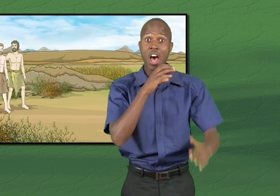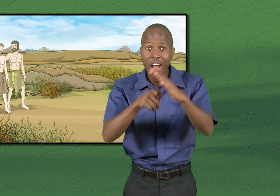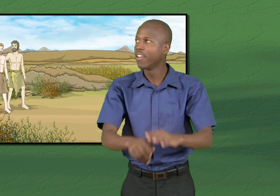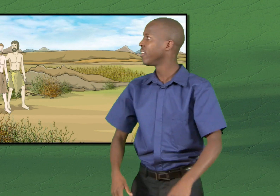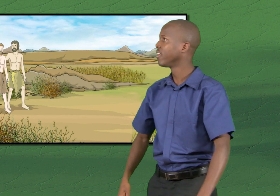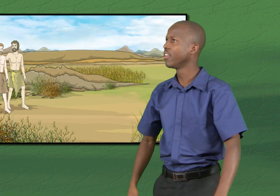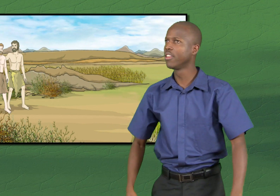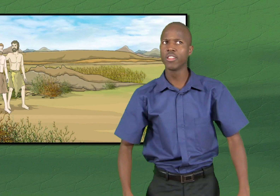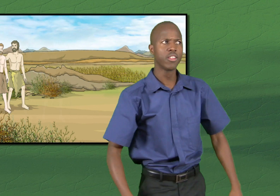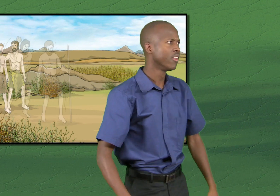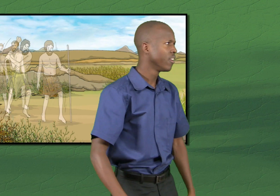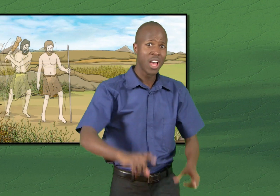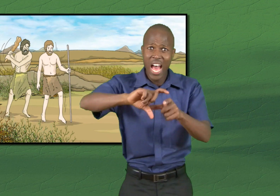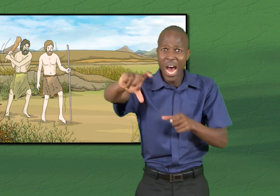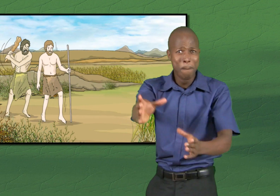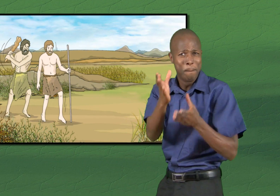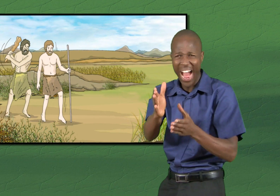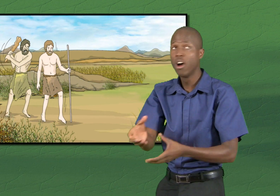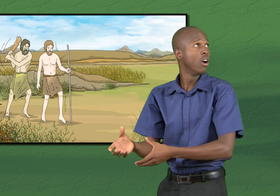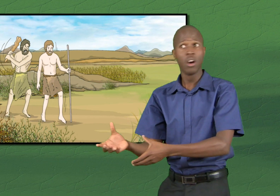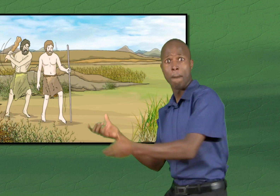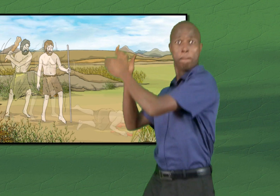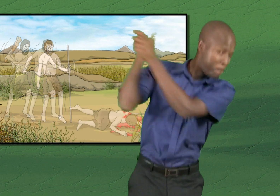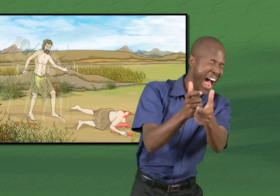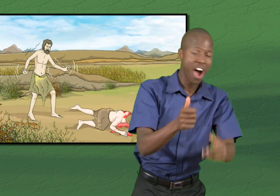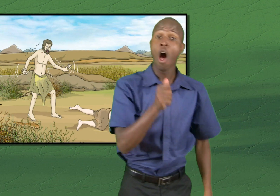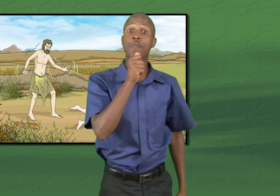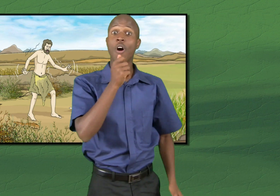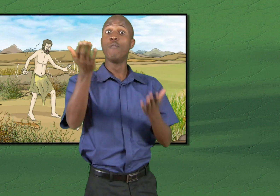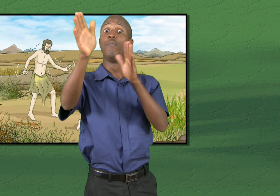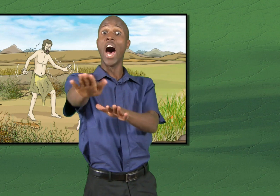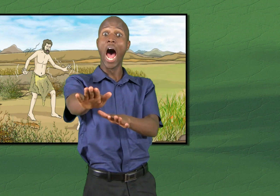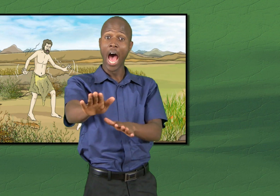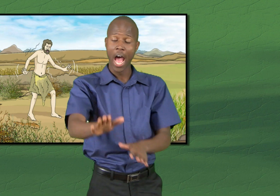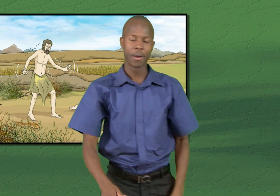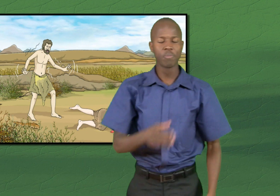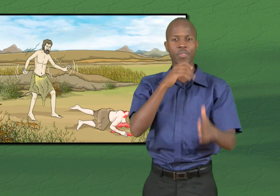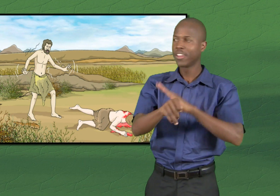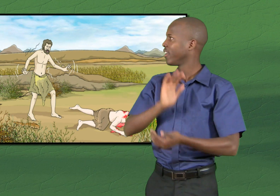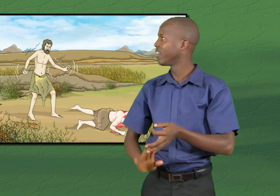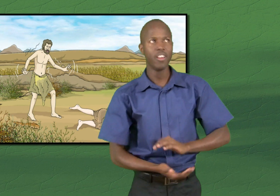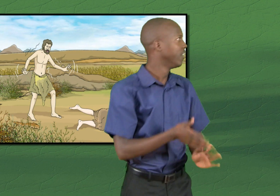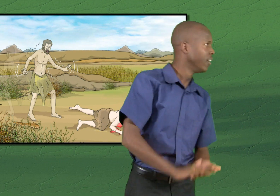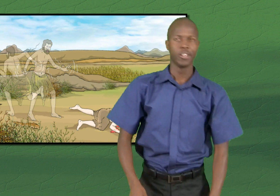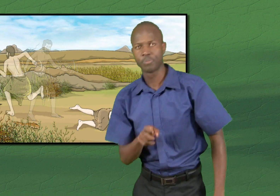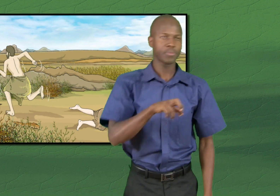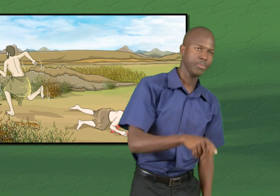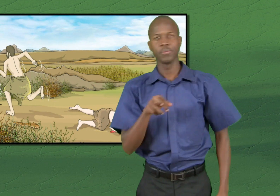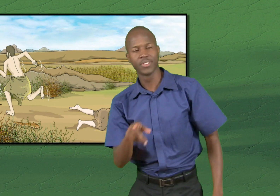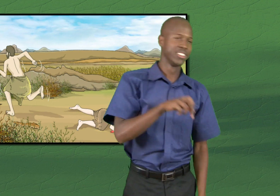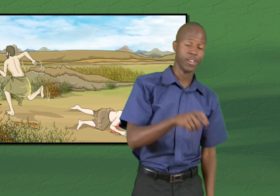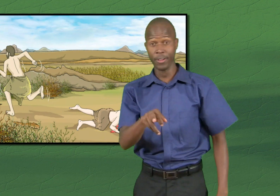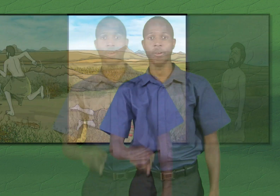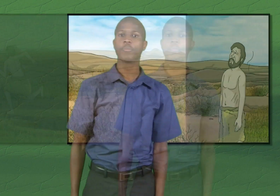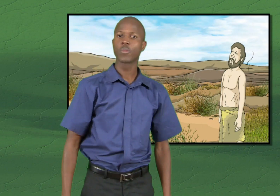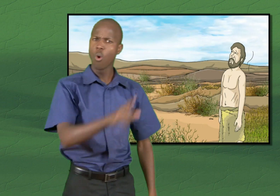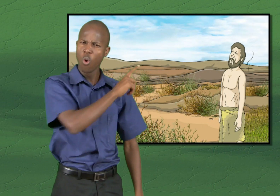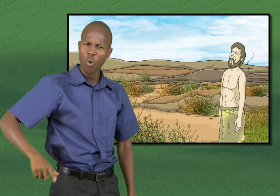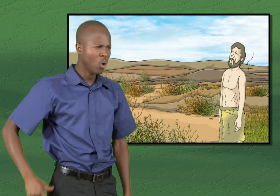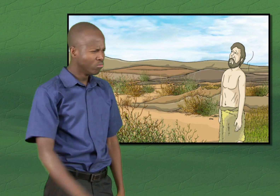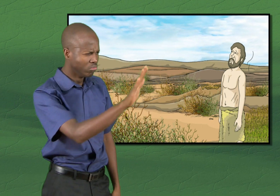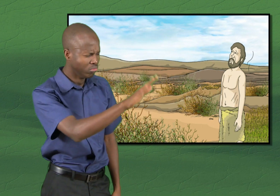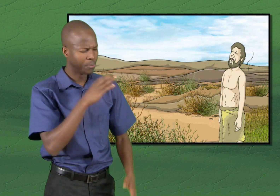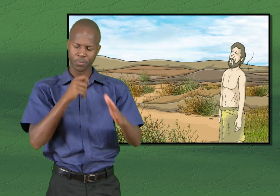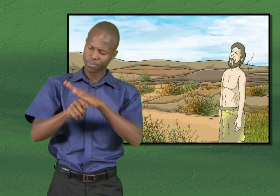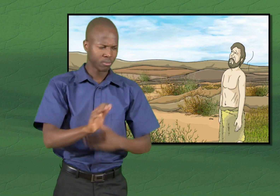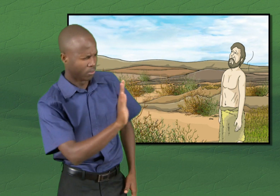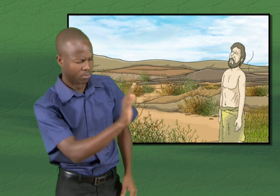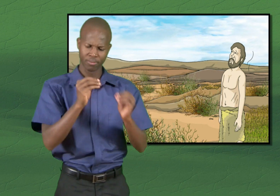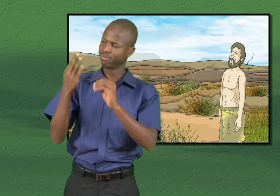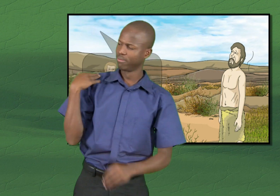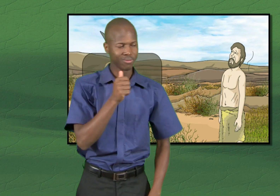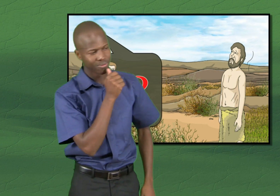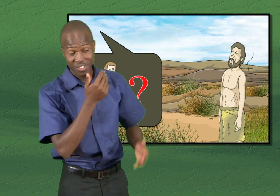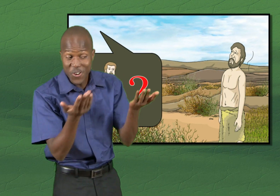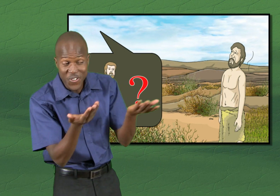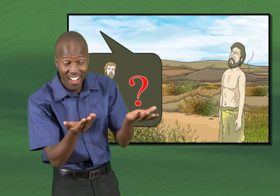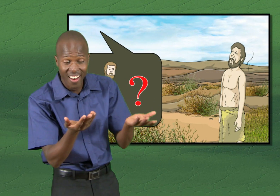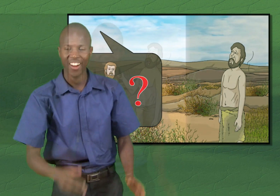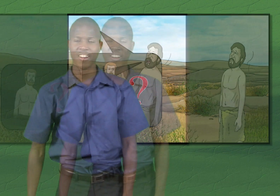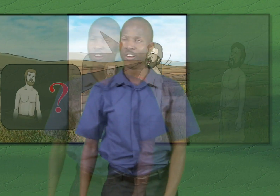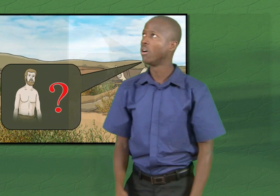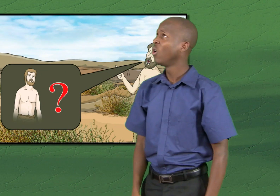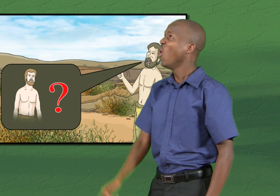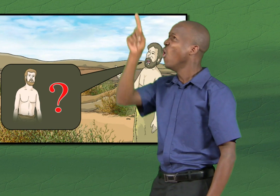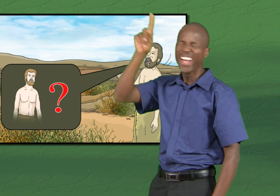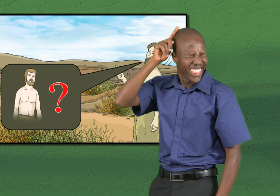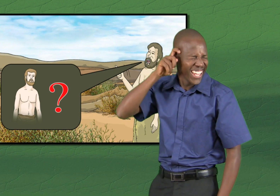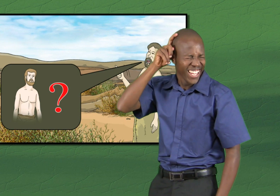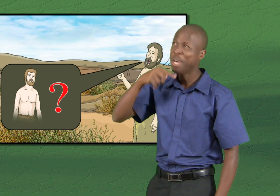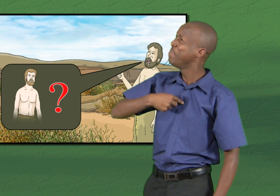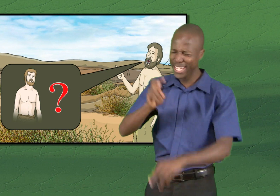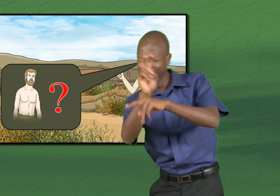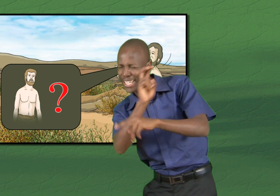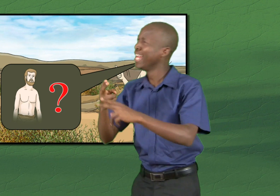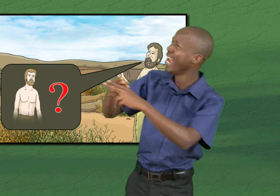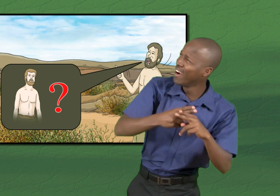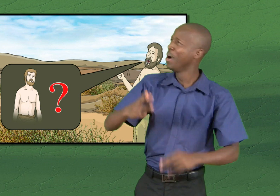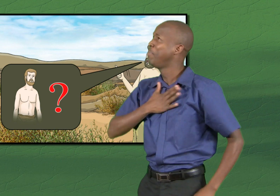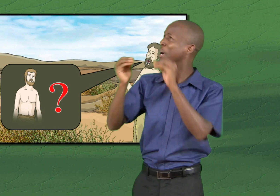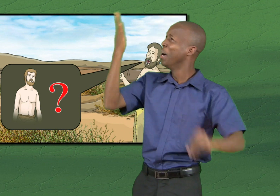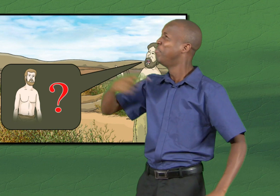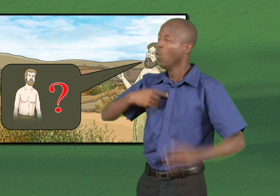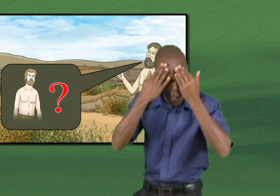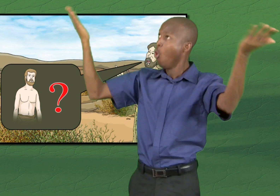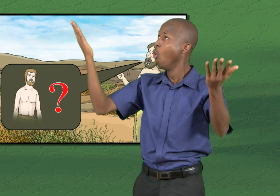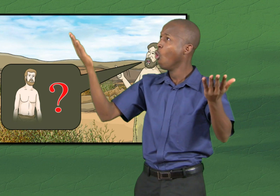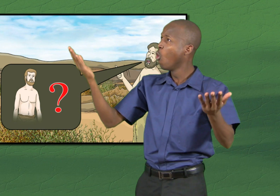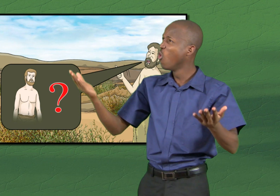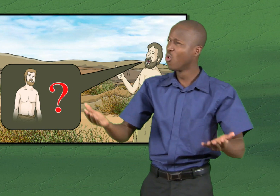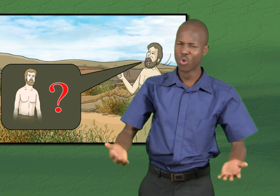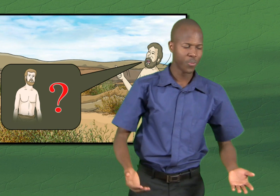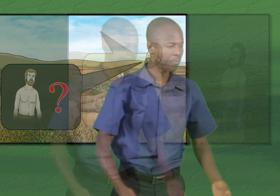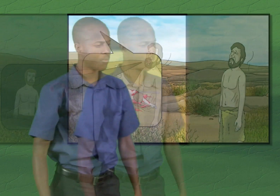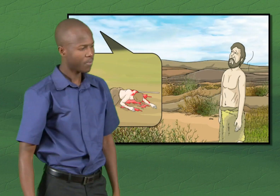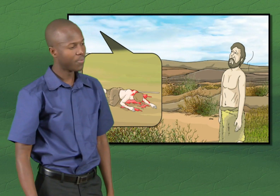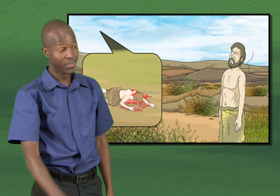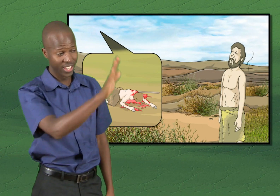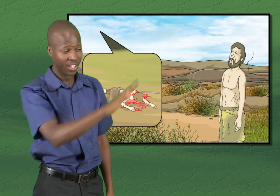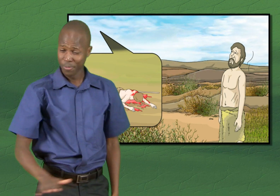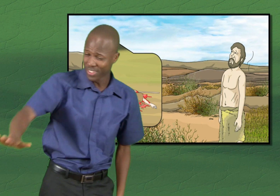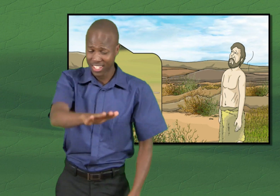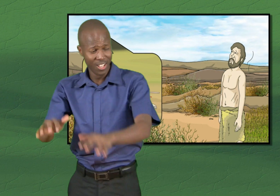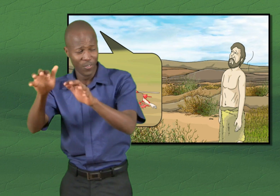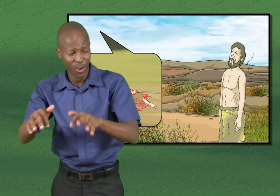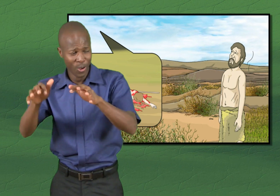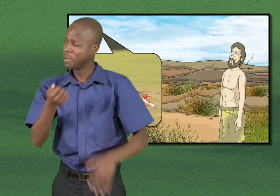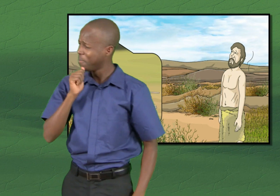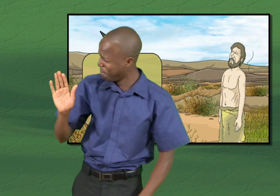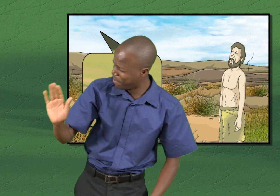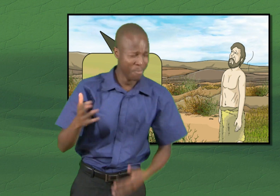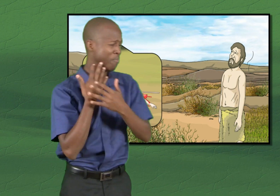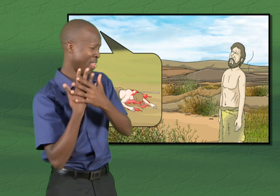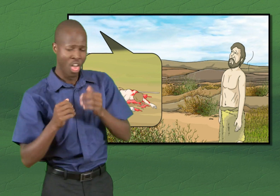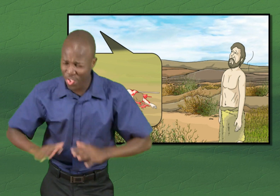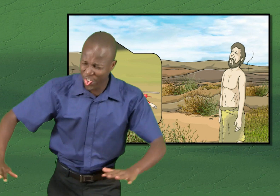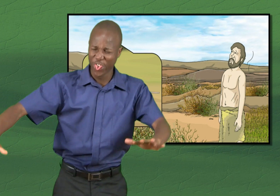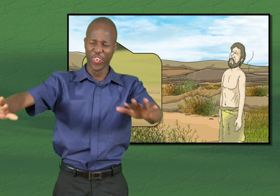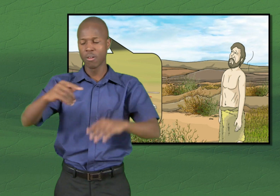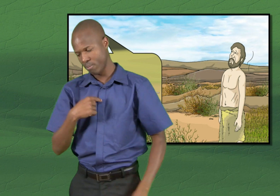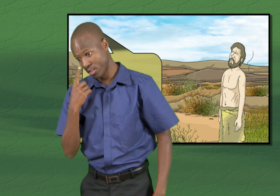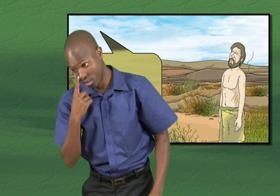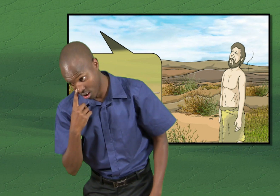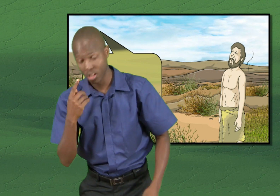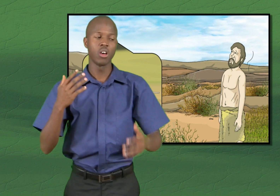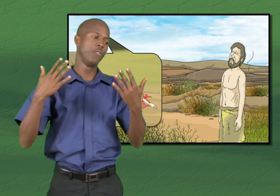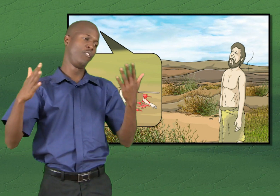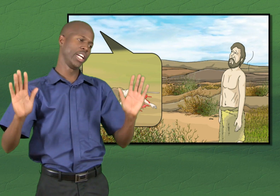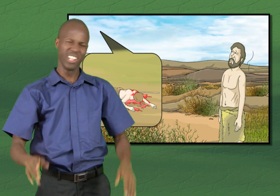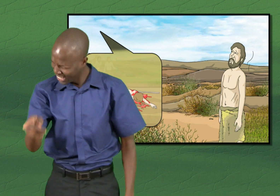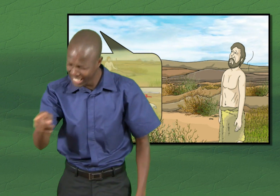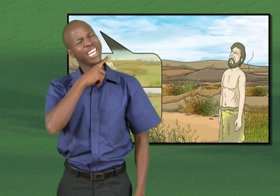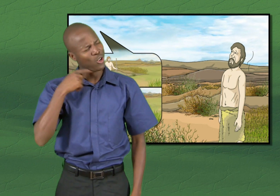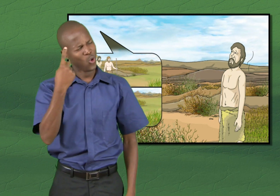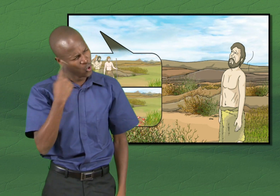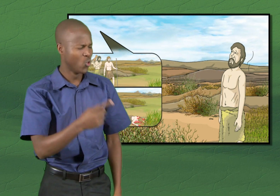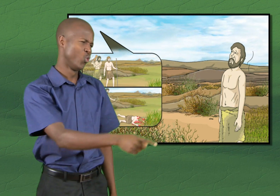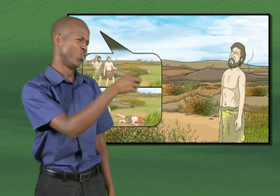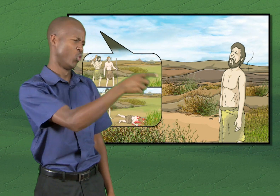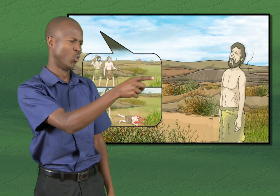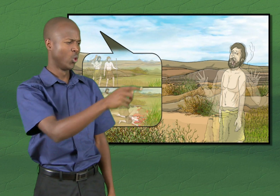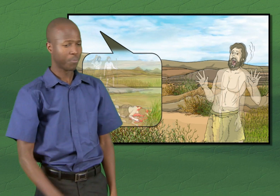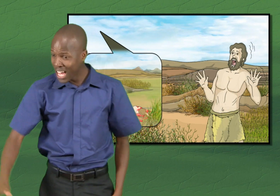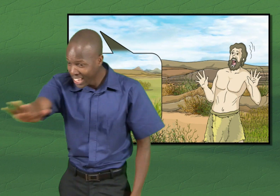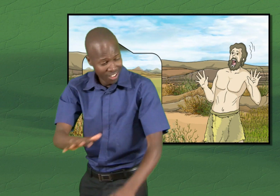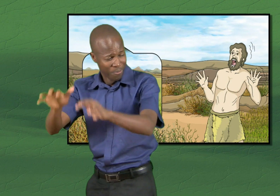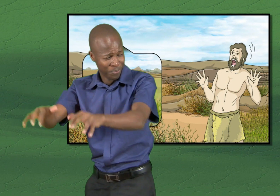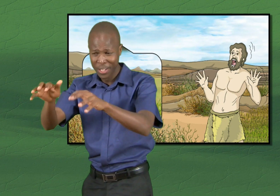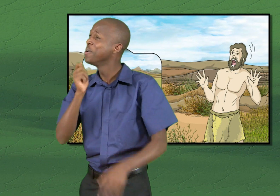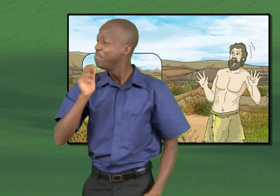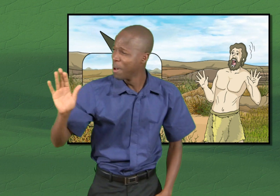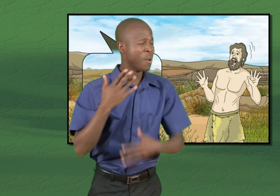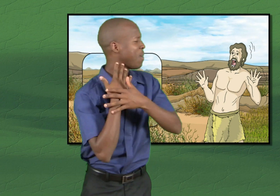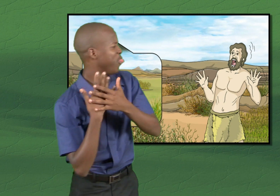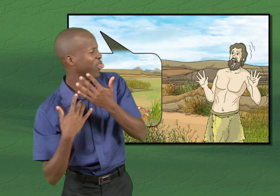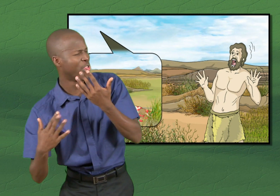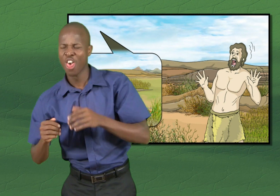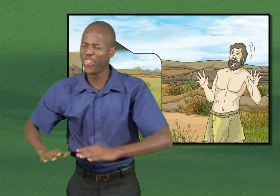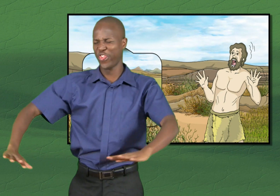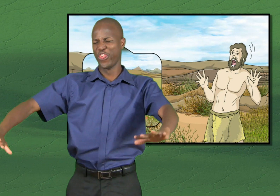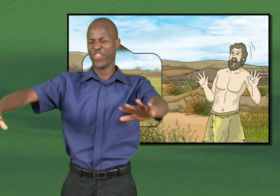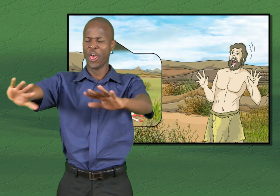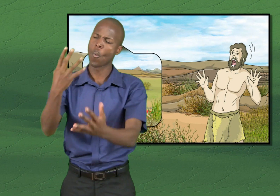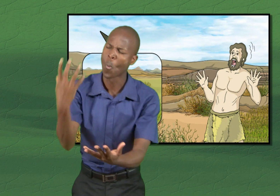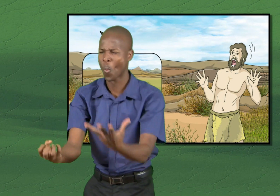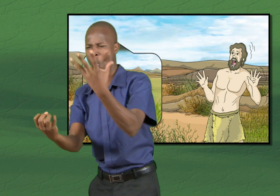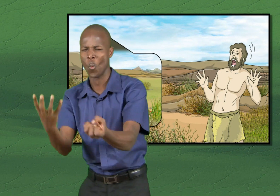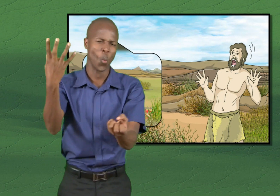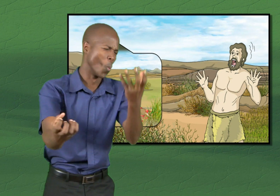And while they were in the field, Cain rose up against his brother Abel and killed him. And the LORD said to Cain, “Where is your brother Abel?” “I do not know!” he answered. “Am I my brother’s keeper?” “What have you done?” replied the LORD. “The voice of your brother’s blood cries out to Me from the ground.